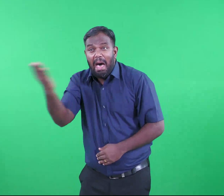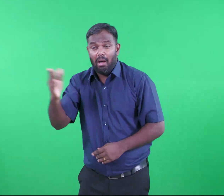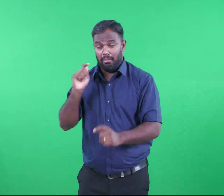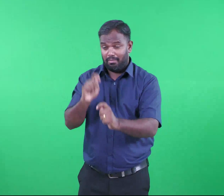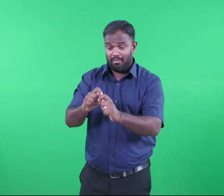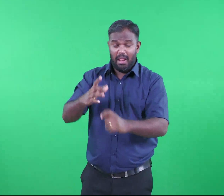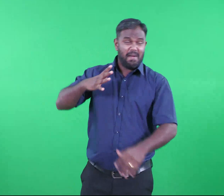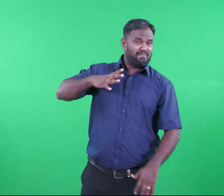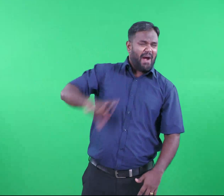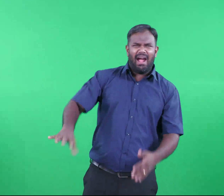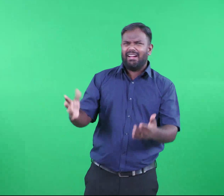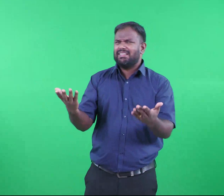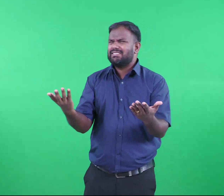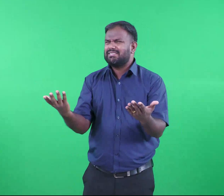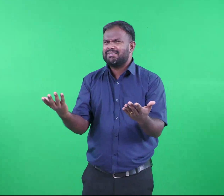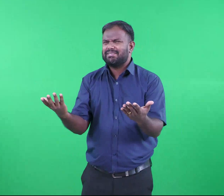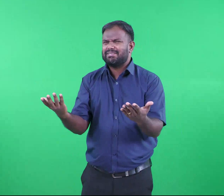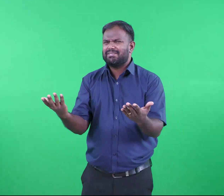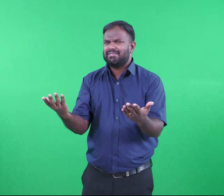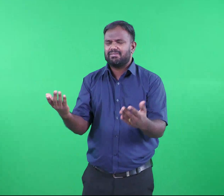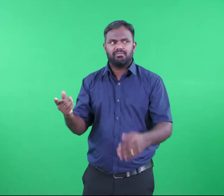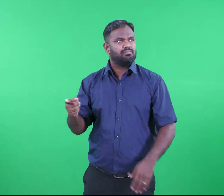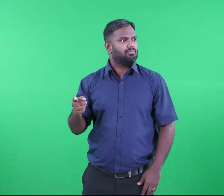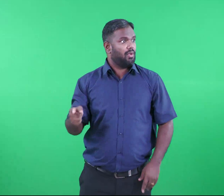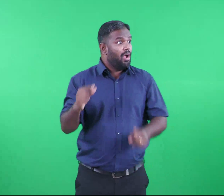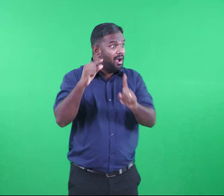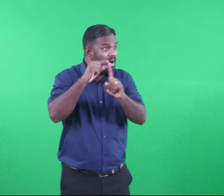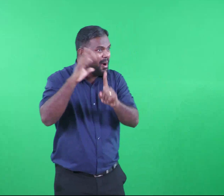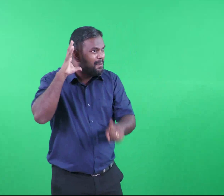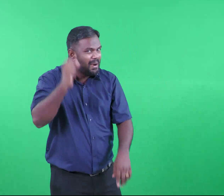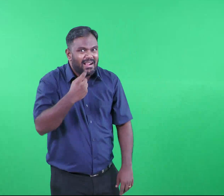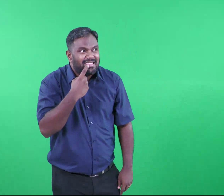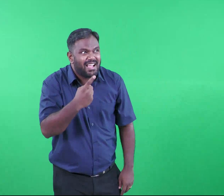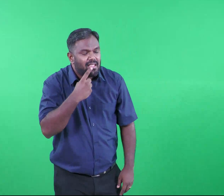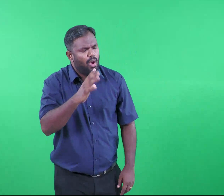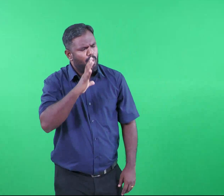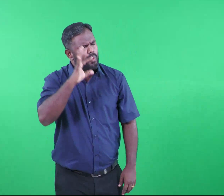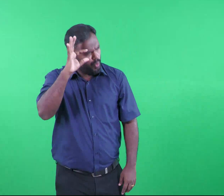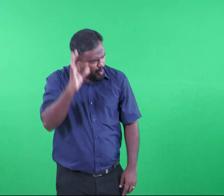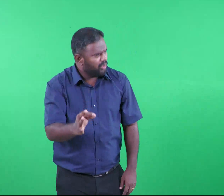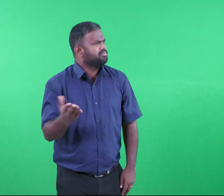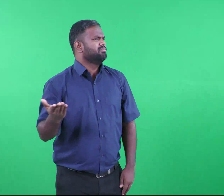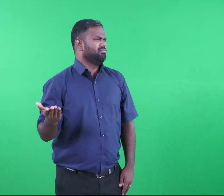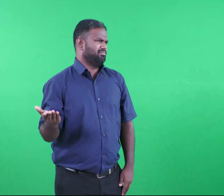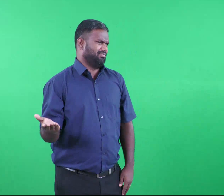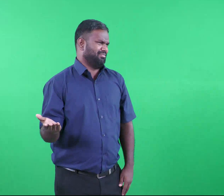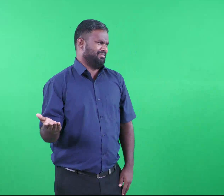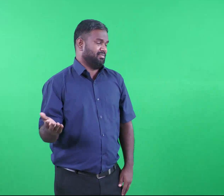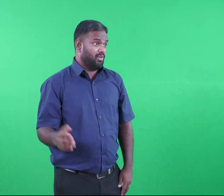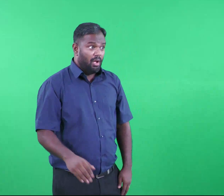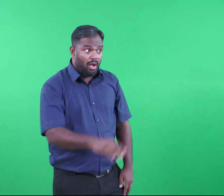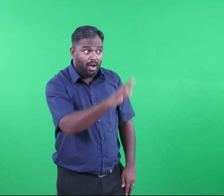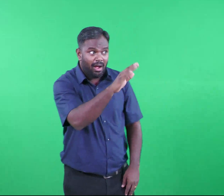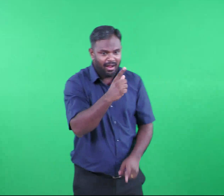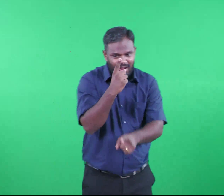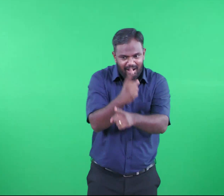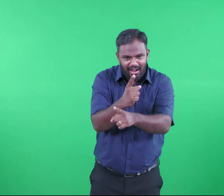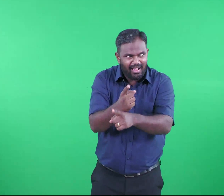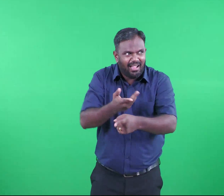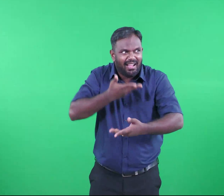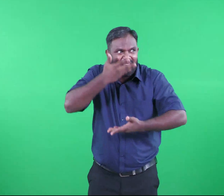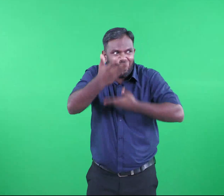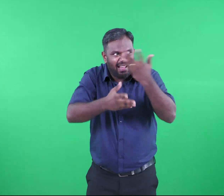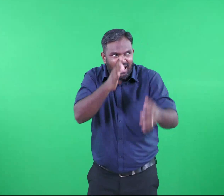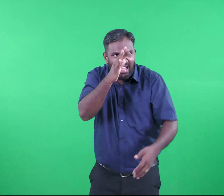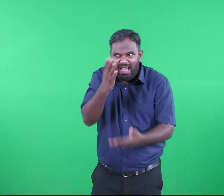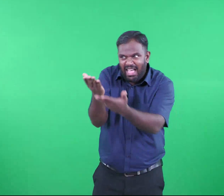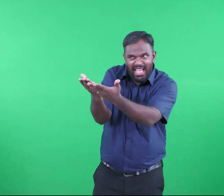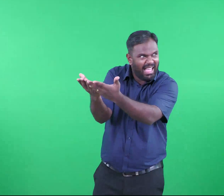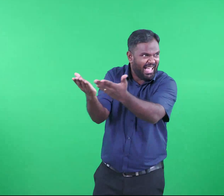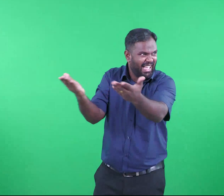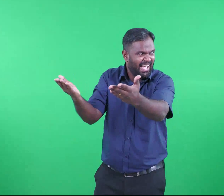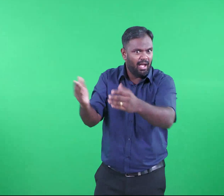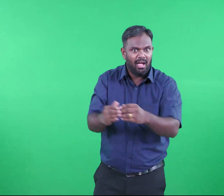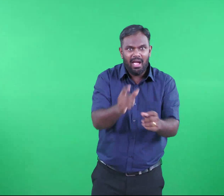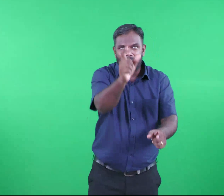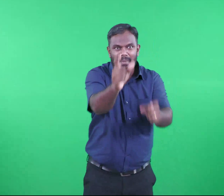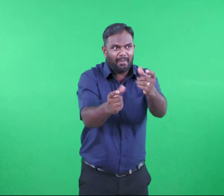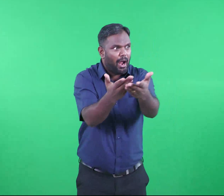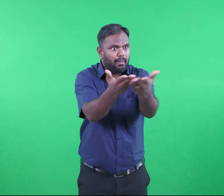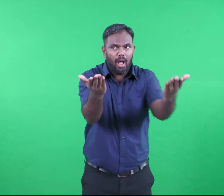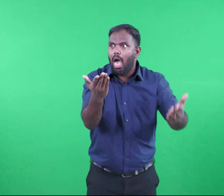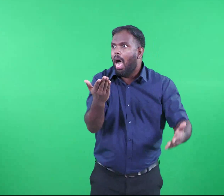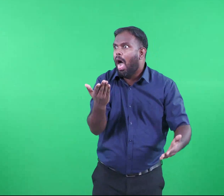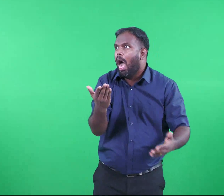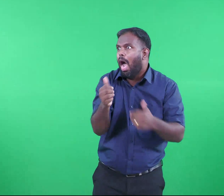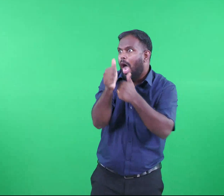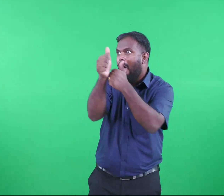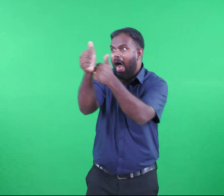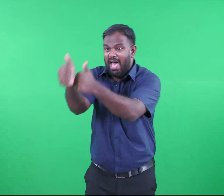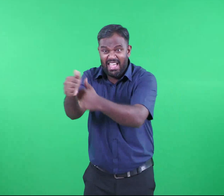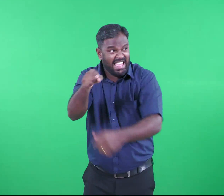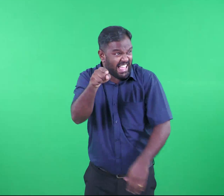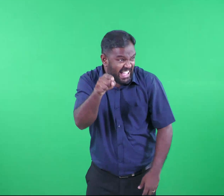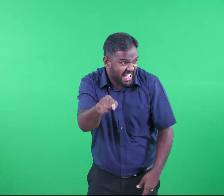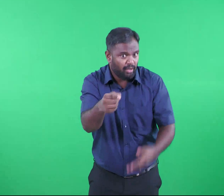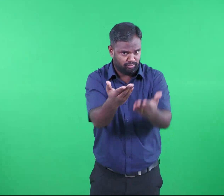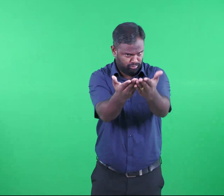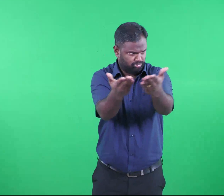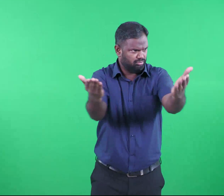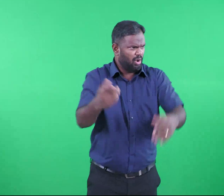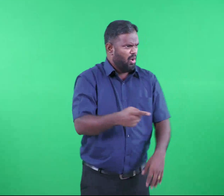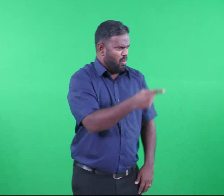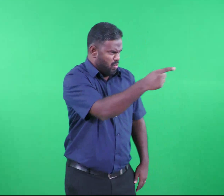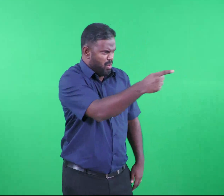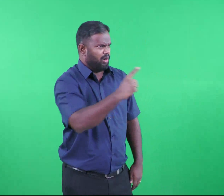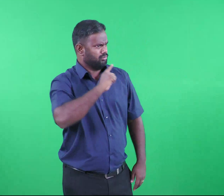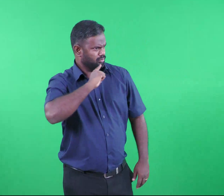This testimony is true.